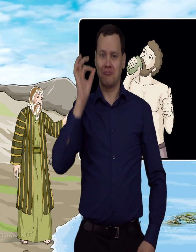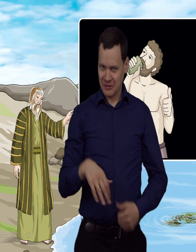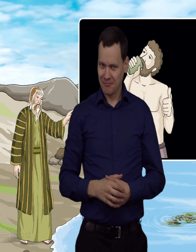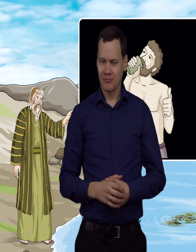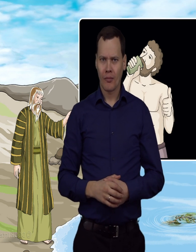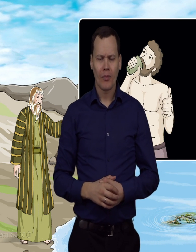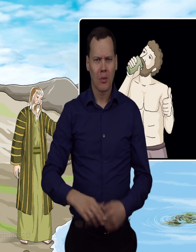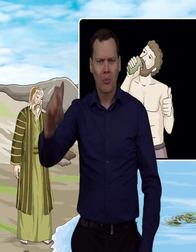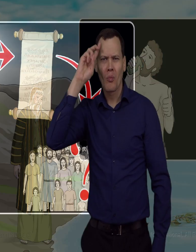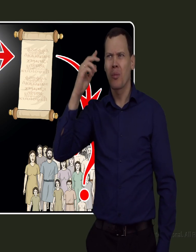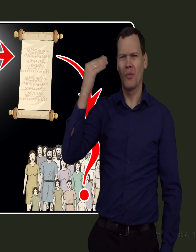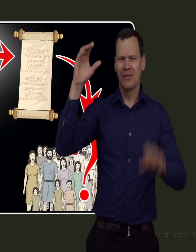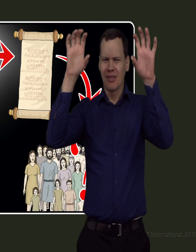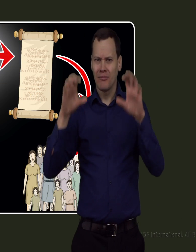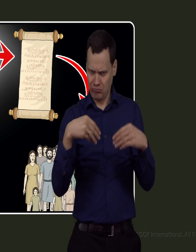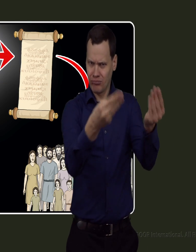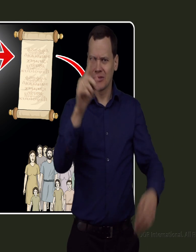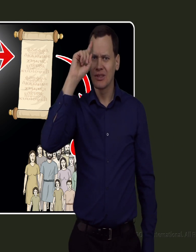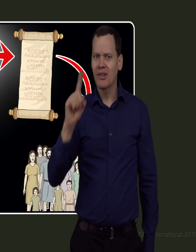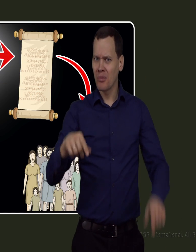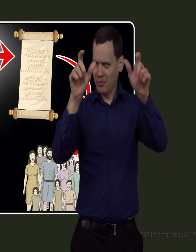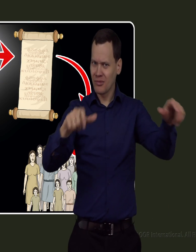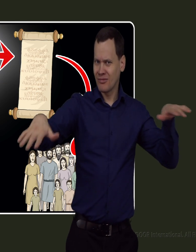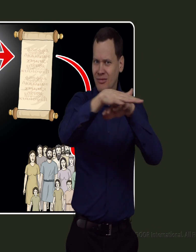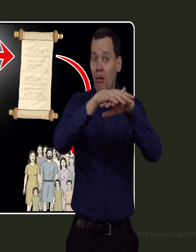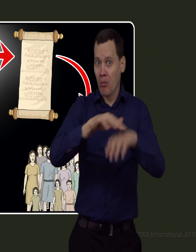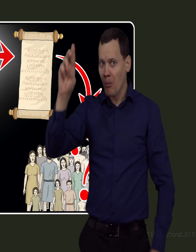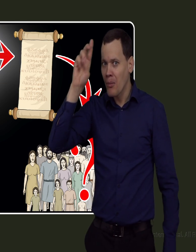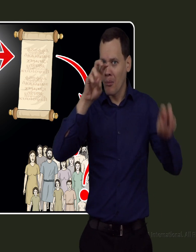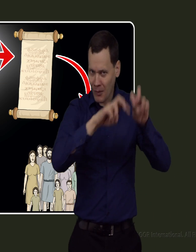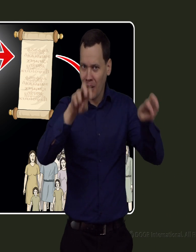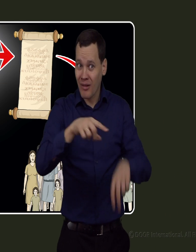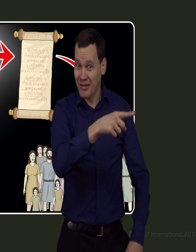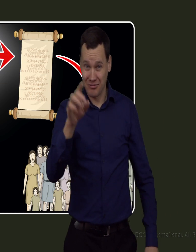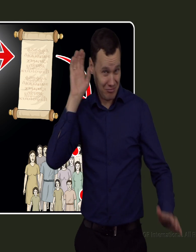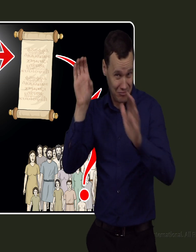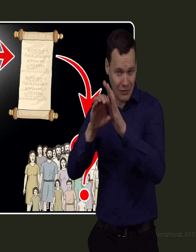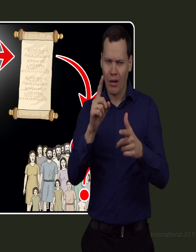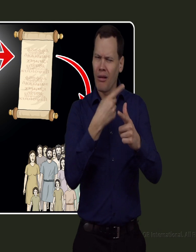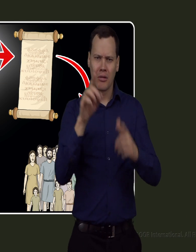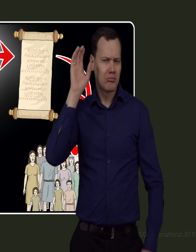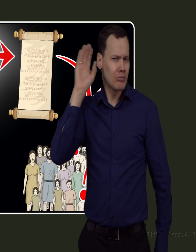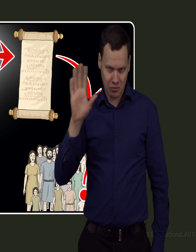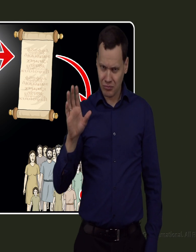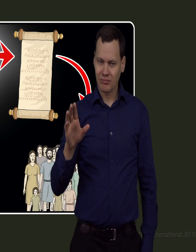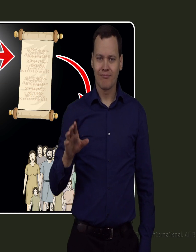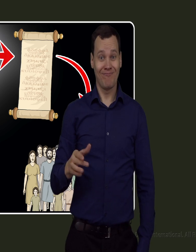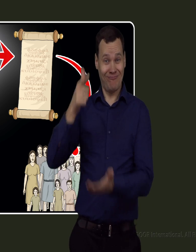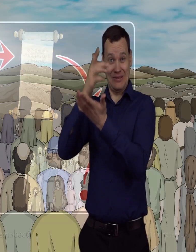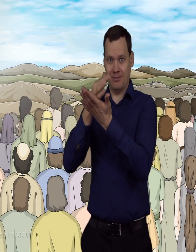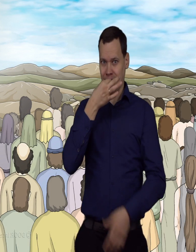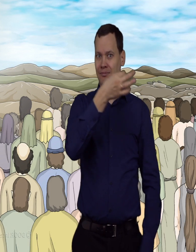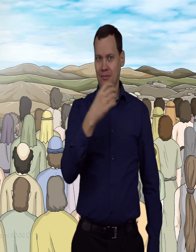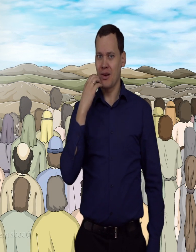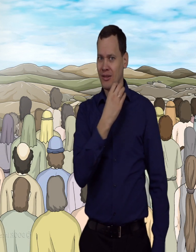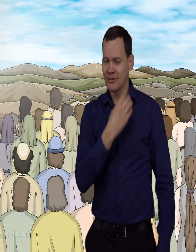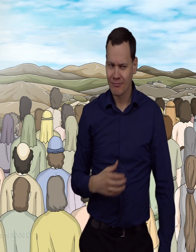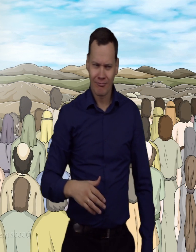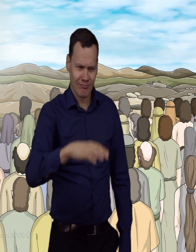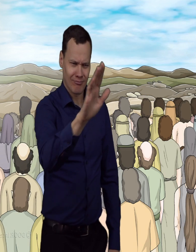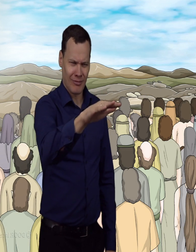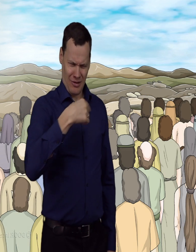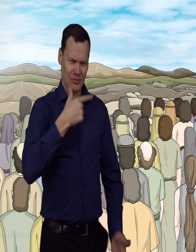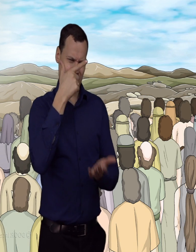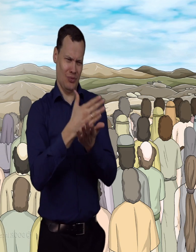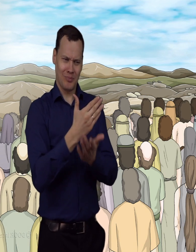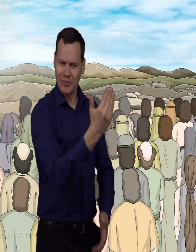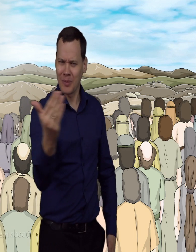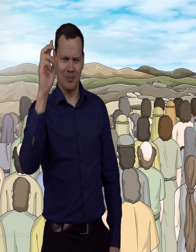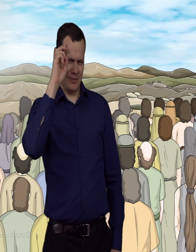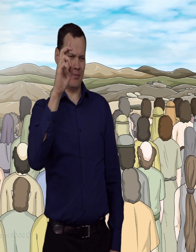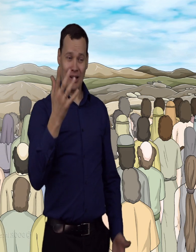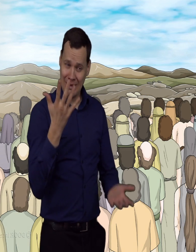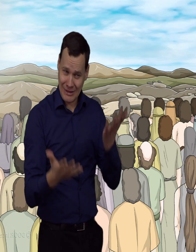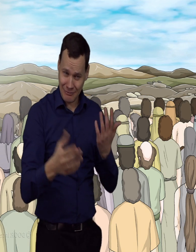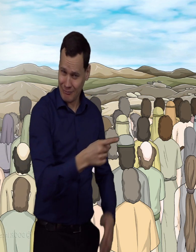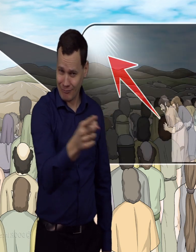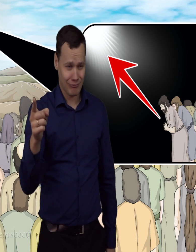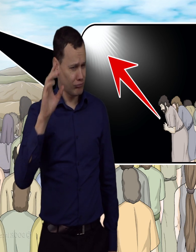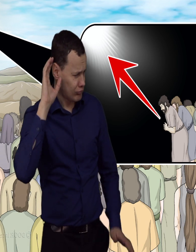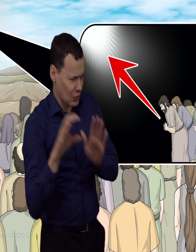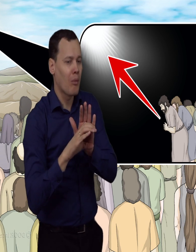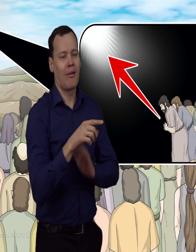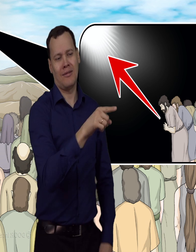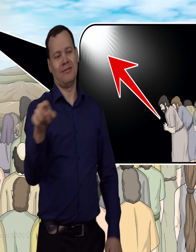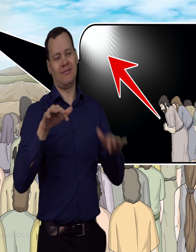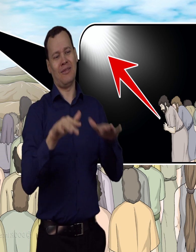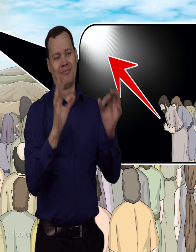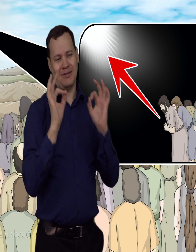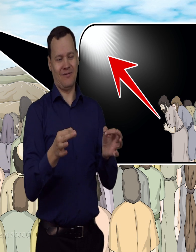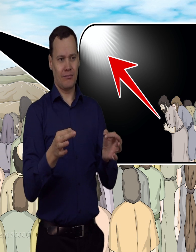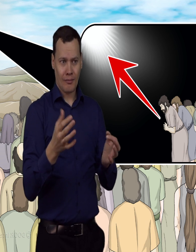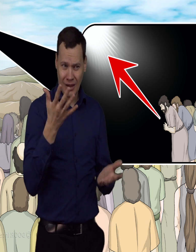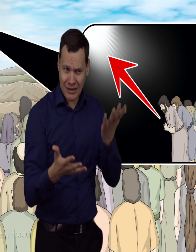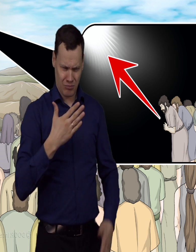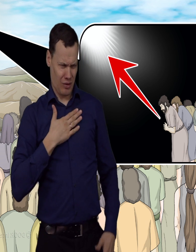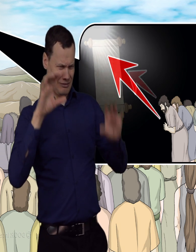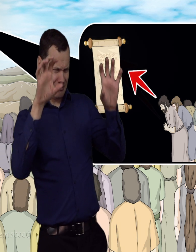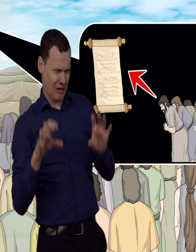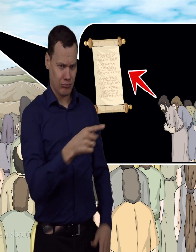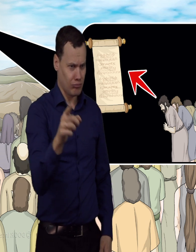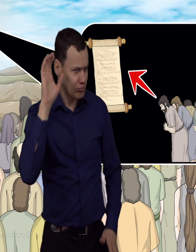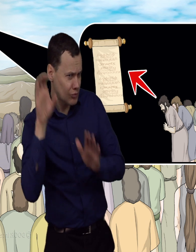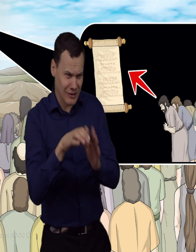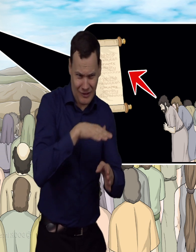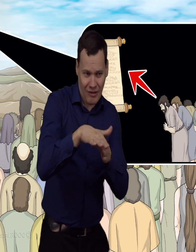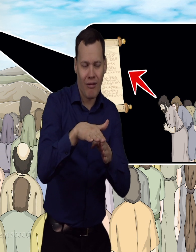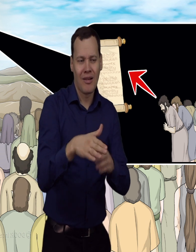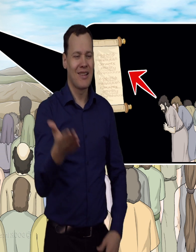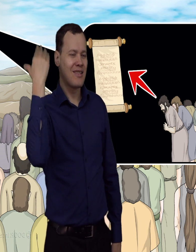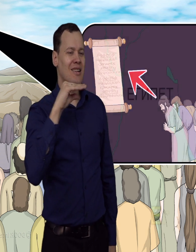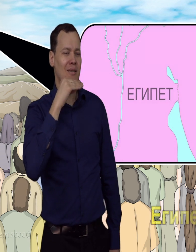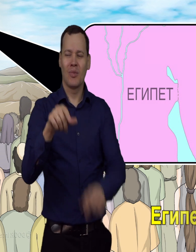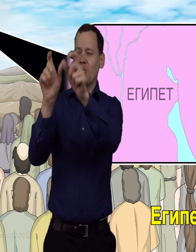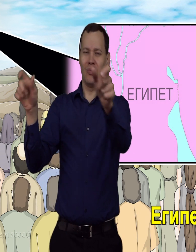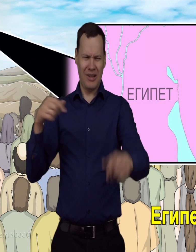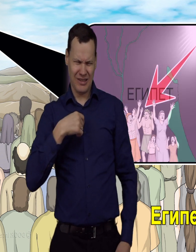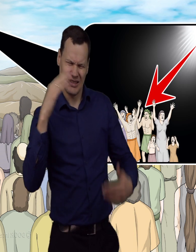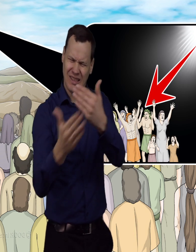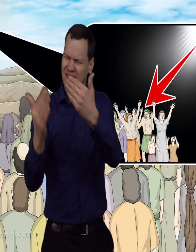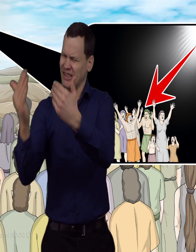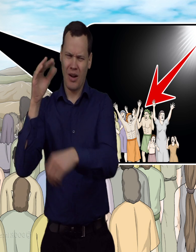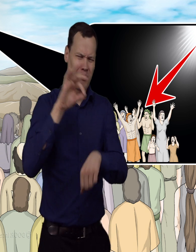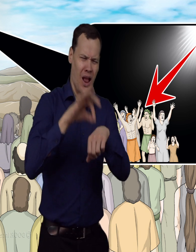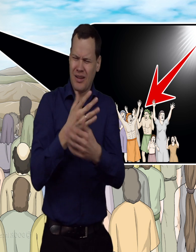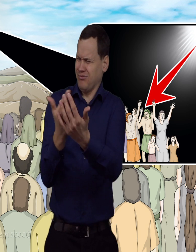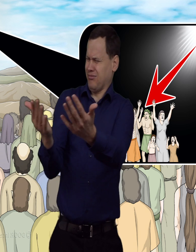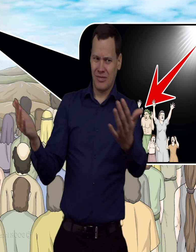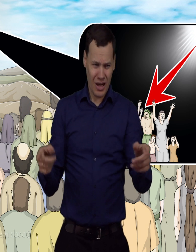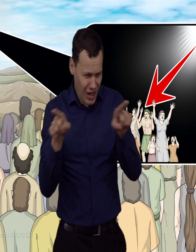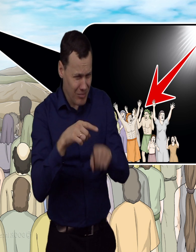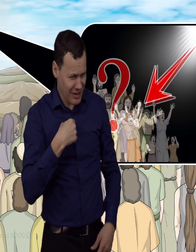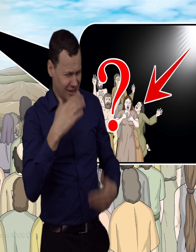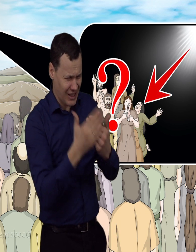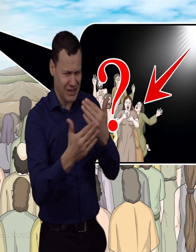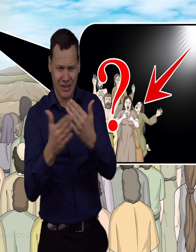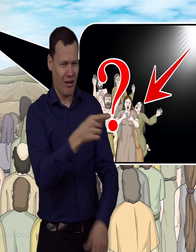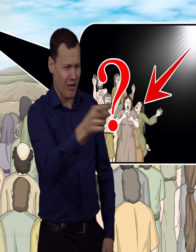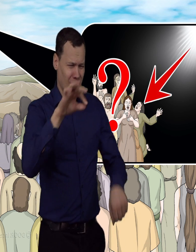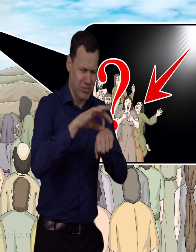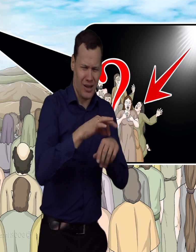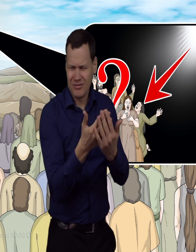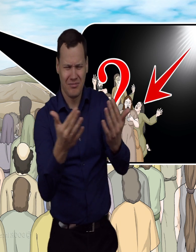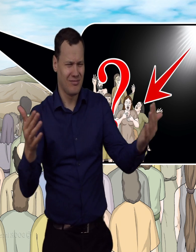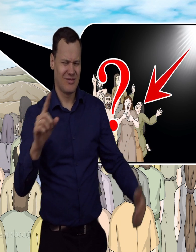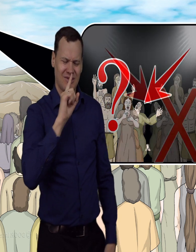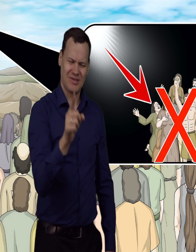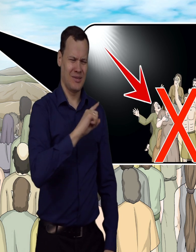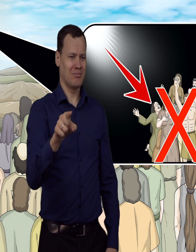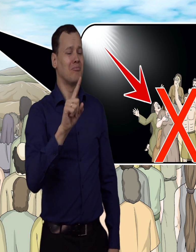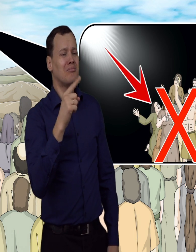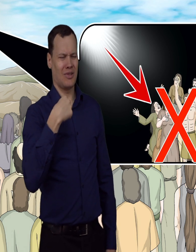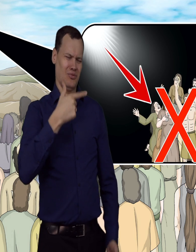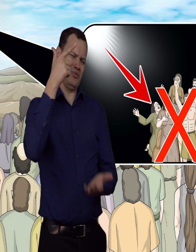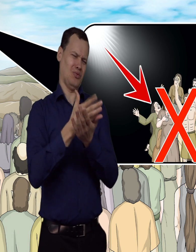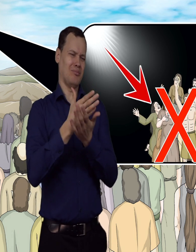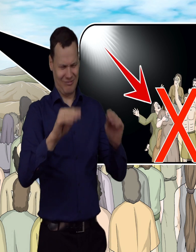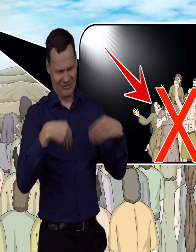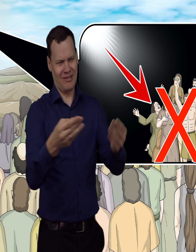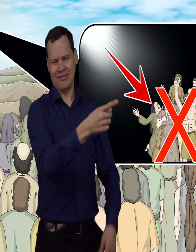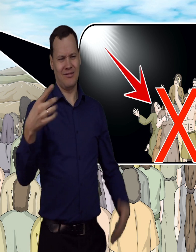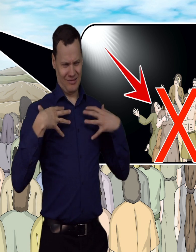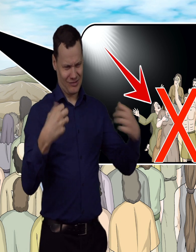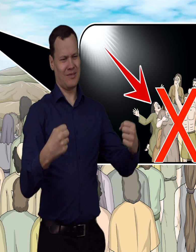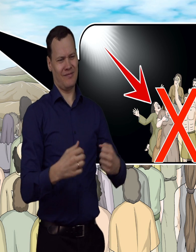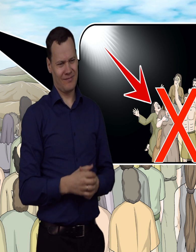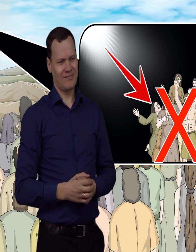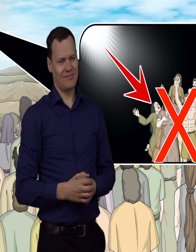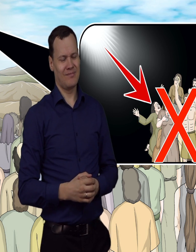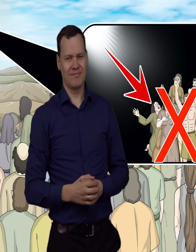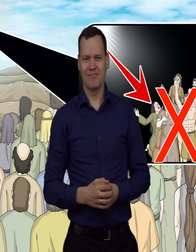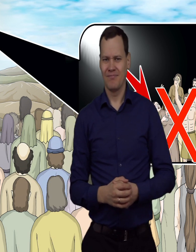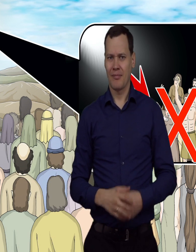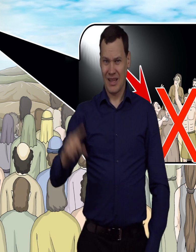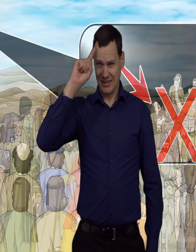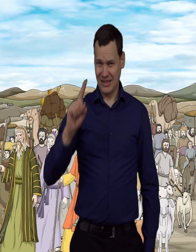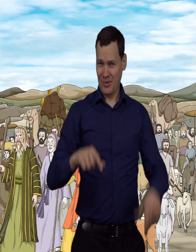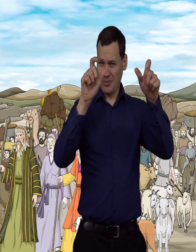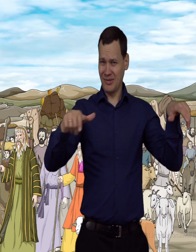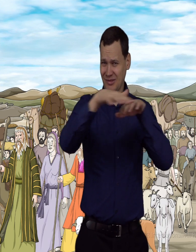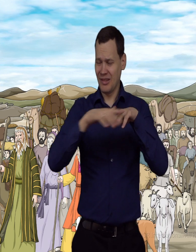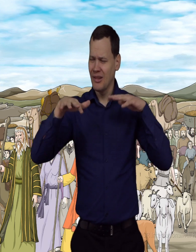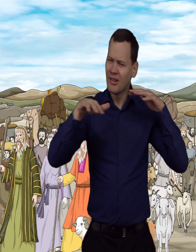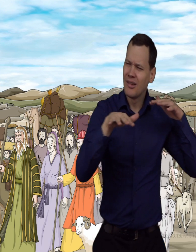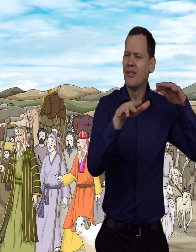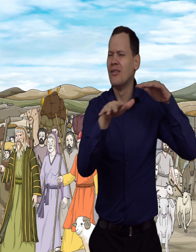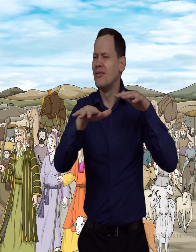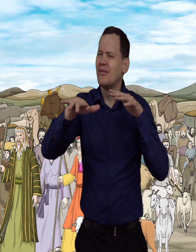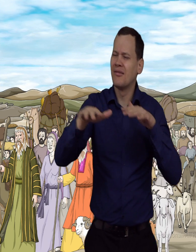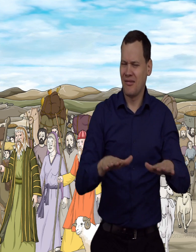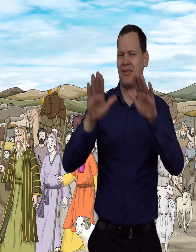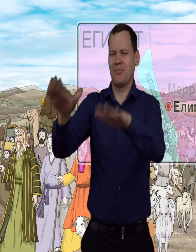There the LORD made for them a statute and an ordinance, and there He tested them, saying, “If you will listen carefully to the voice of the LORD your God, and do what is right in His eyes, and pay attention to His commands, and keep all His statutes, then I will not bring on you any of the diseases I inflicted on the Egyptians.